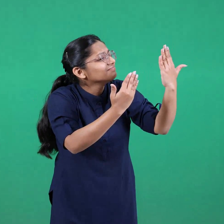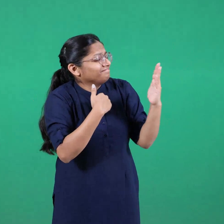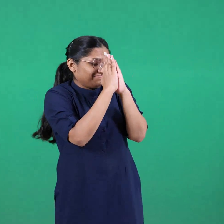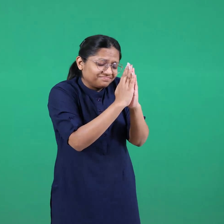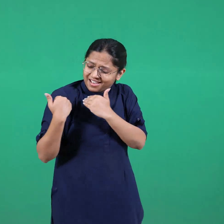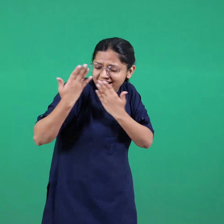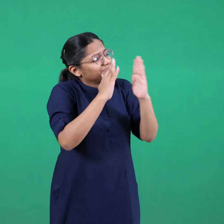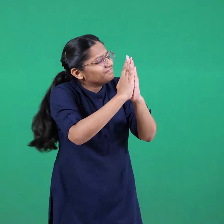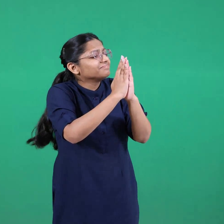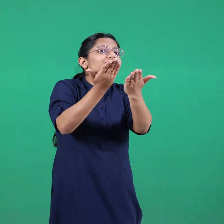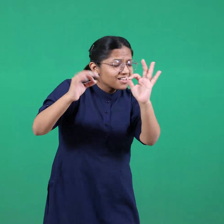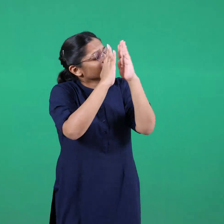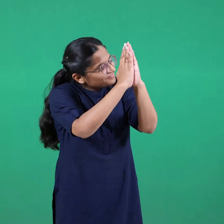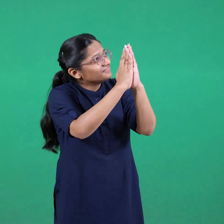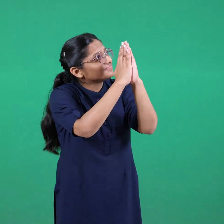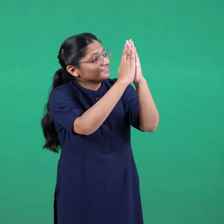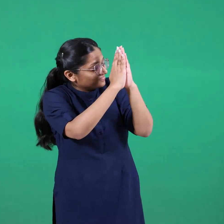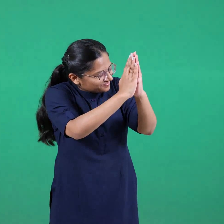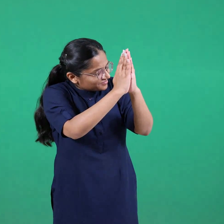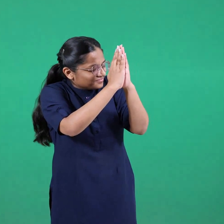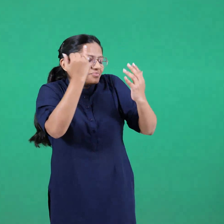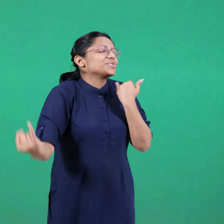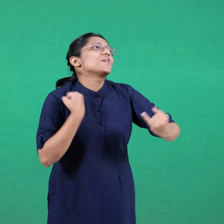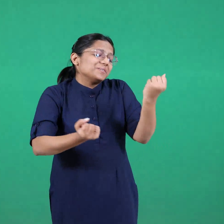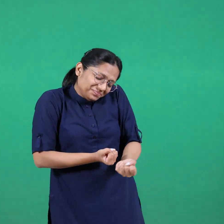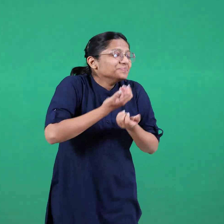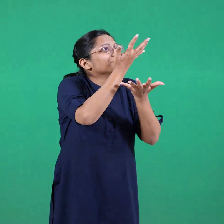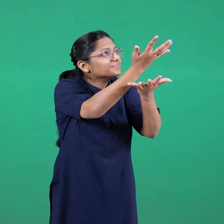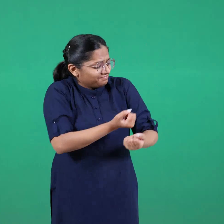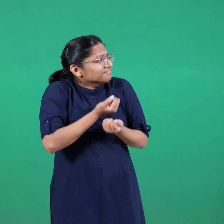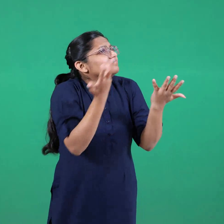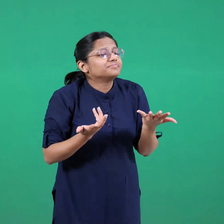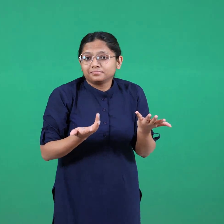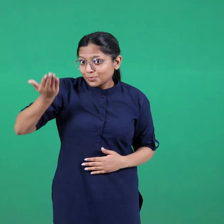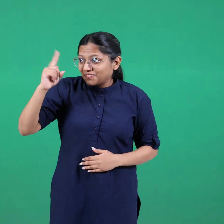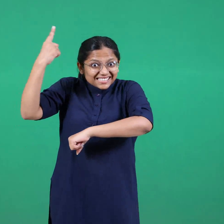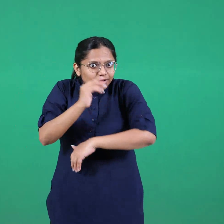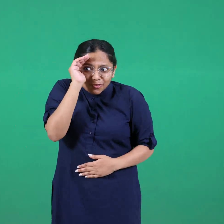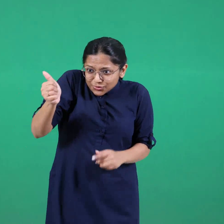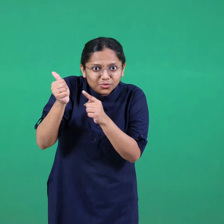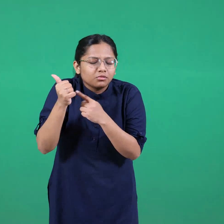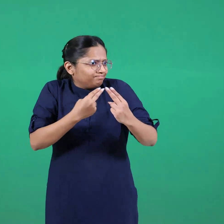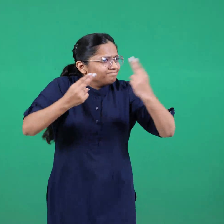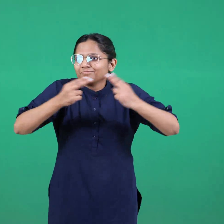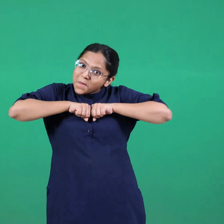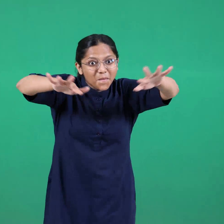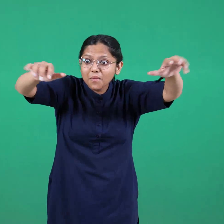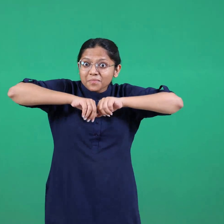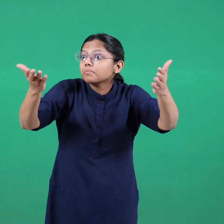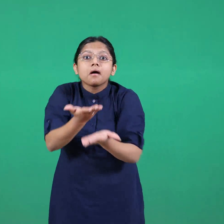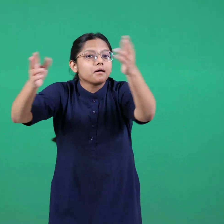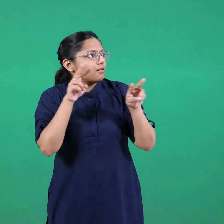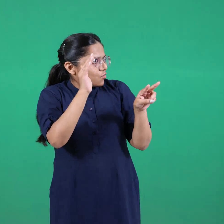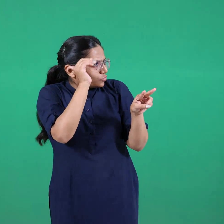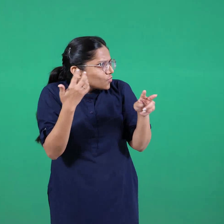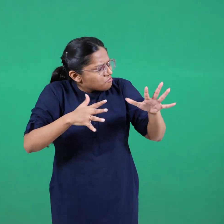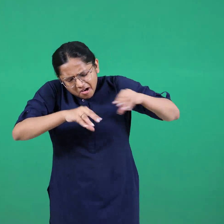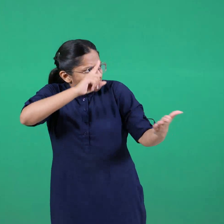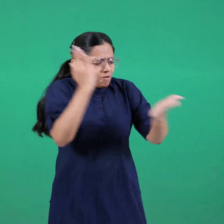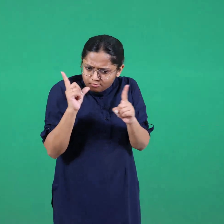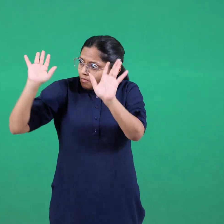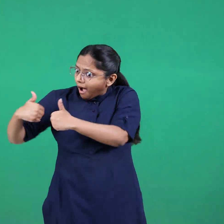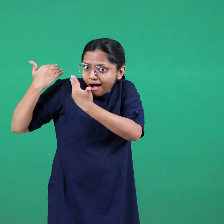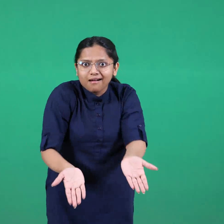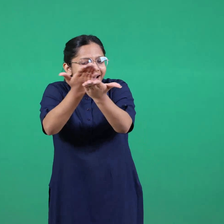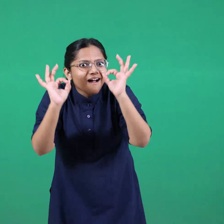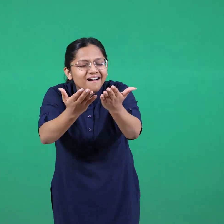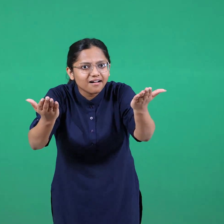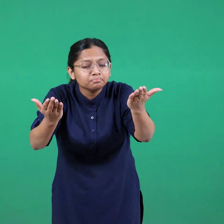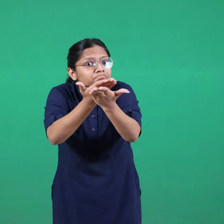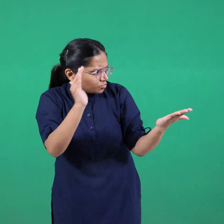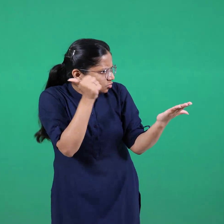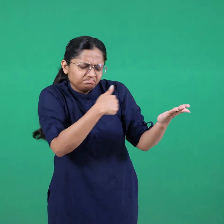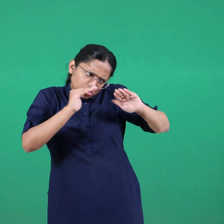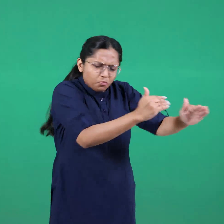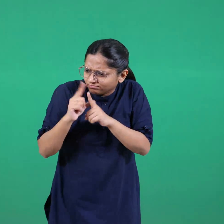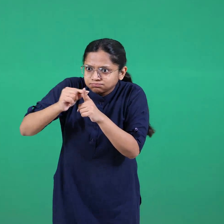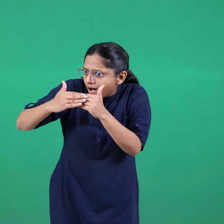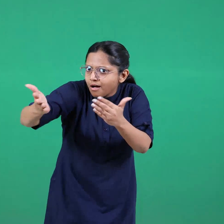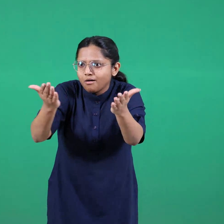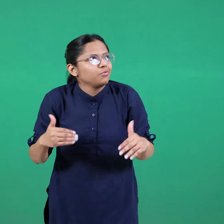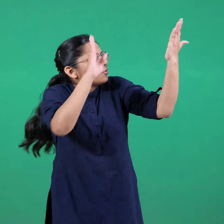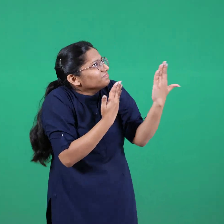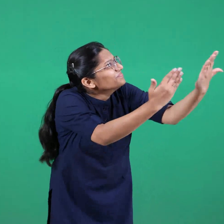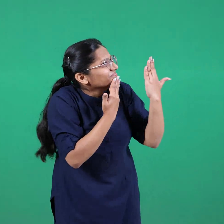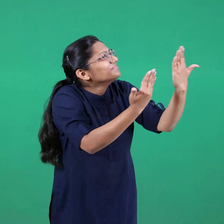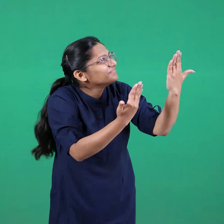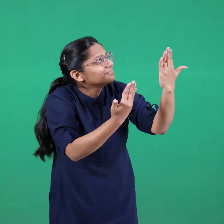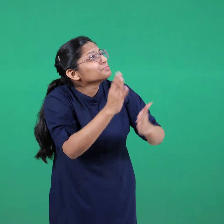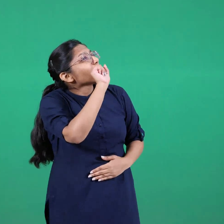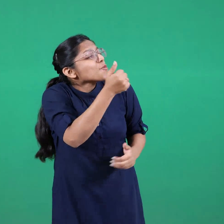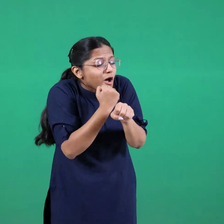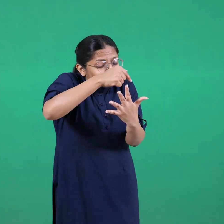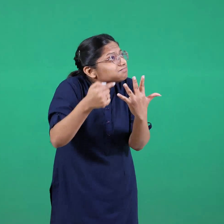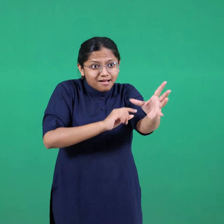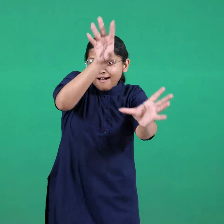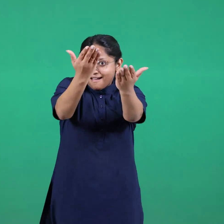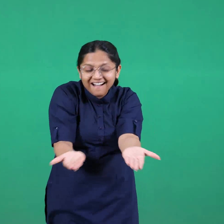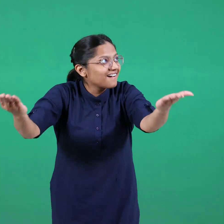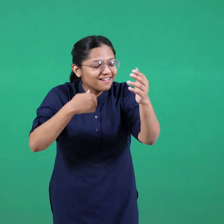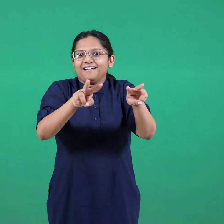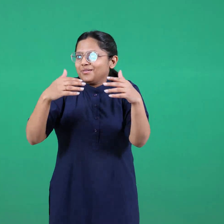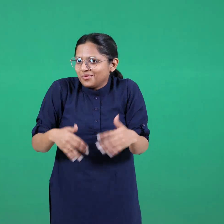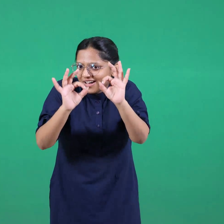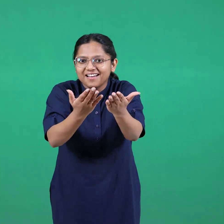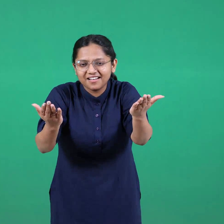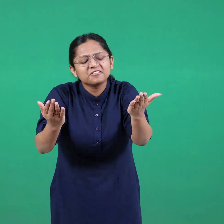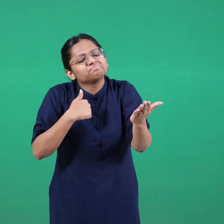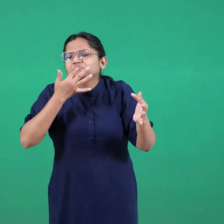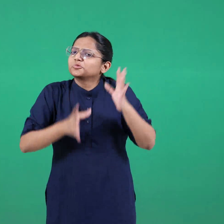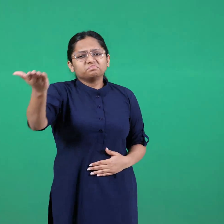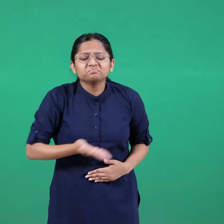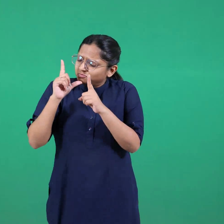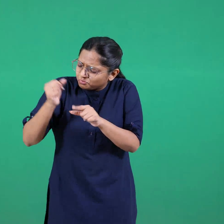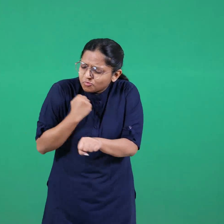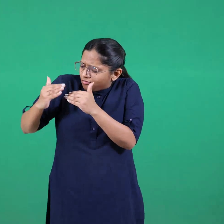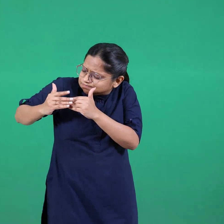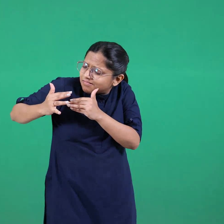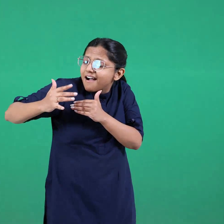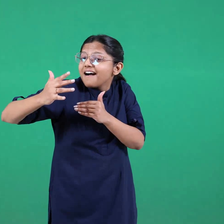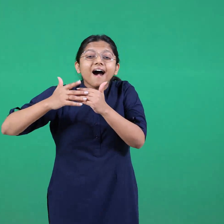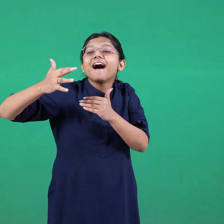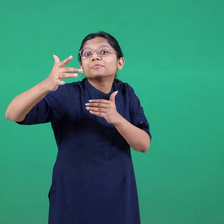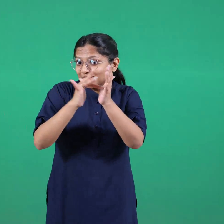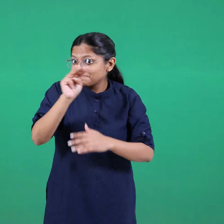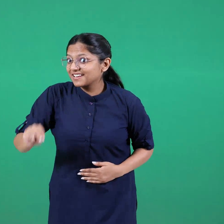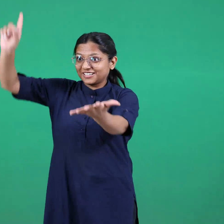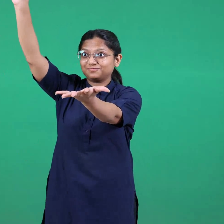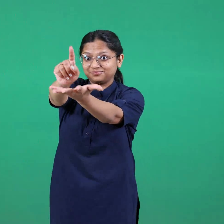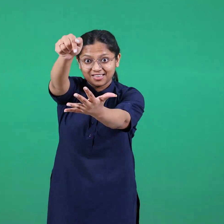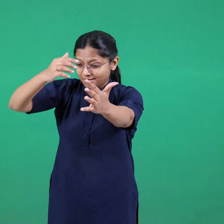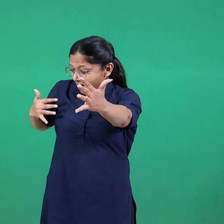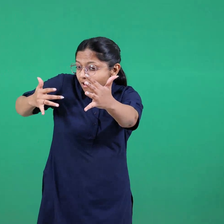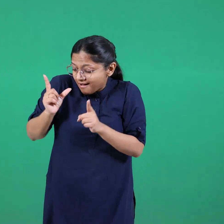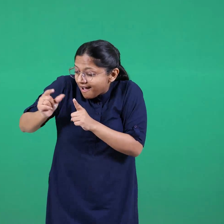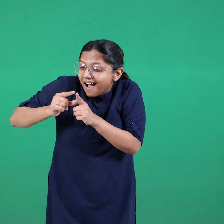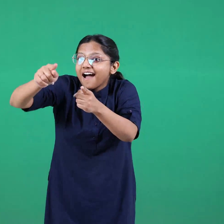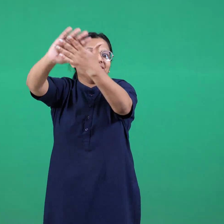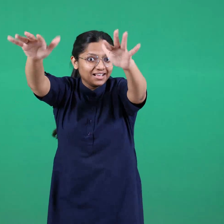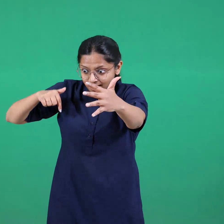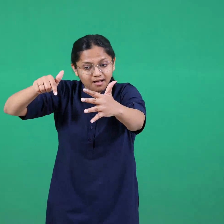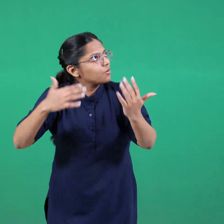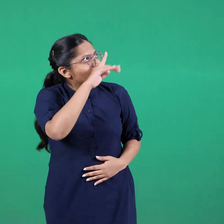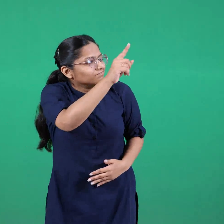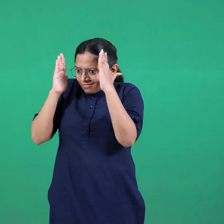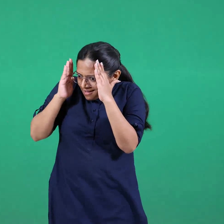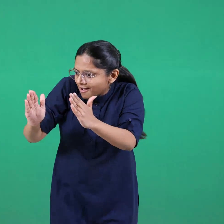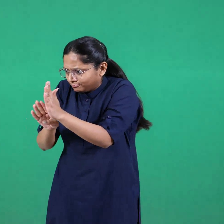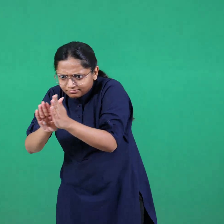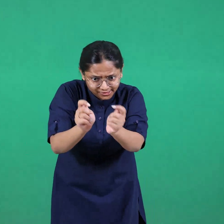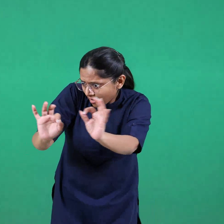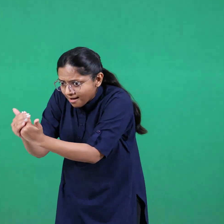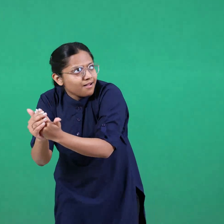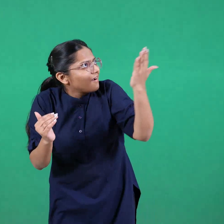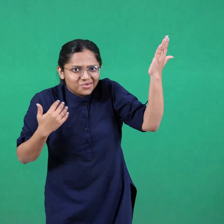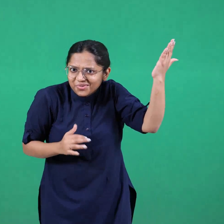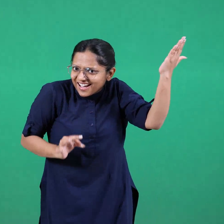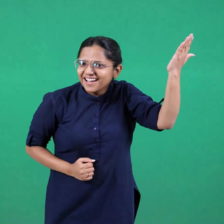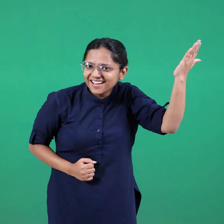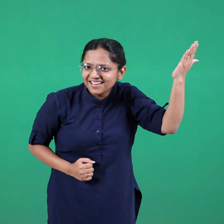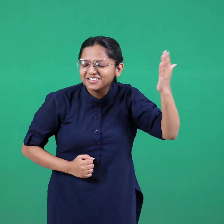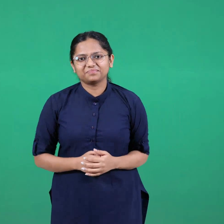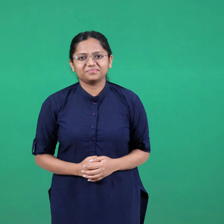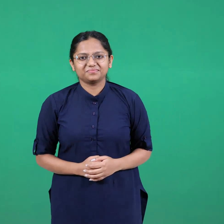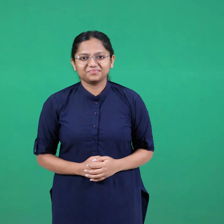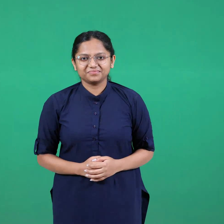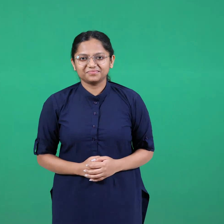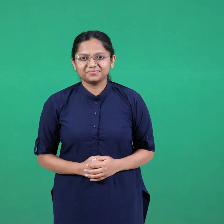In every prayer for all of you, I always pray with joy, because of your partnership in the gospel from the first day until now, being confident of this, that He who began a good work in you will carry it on to completion until the day of Christ Jesus.